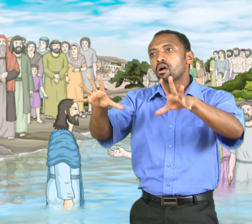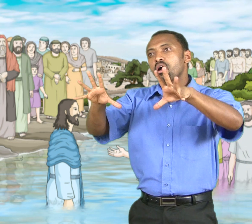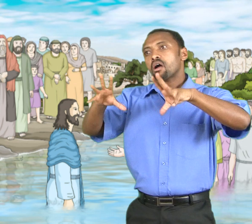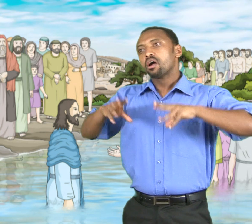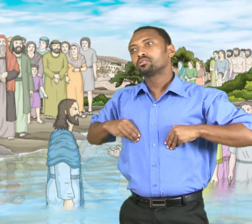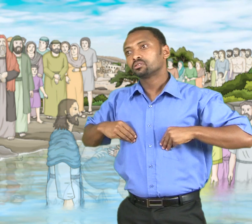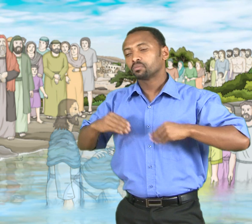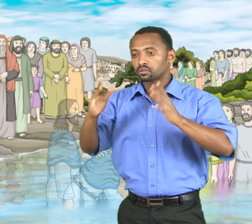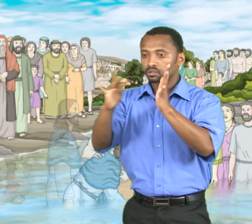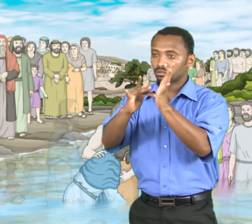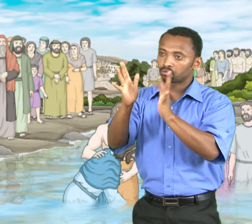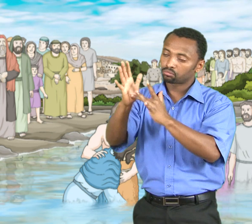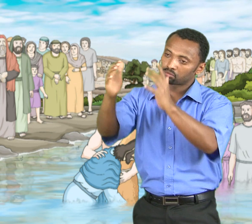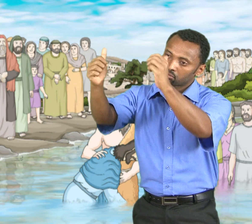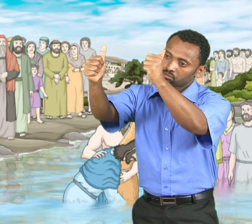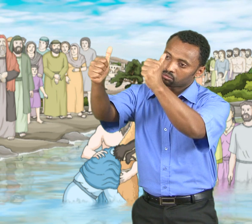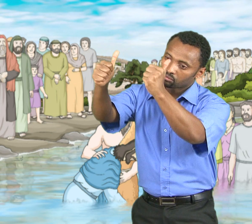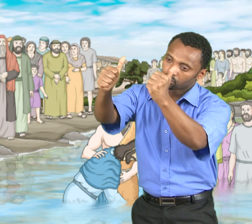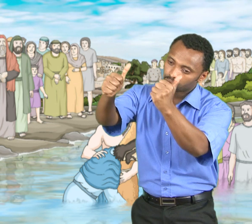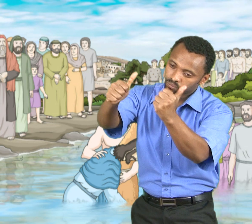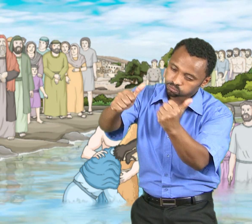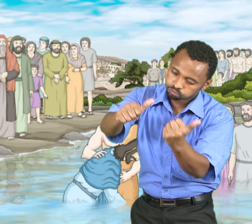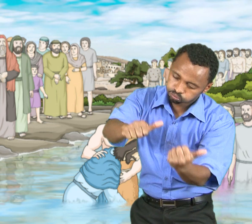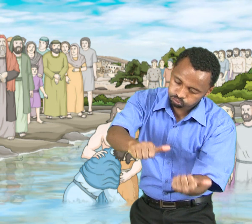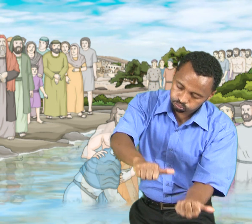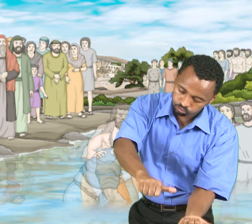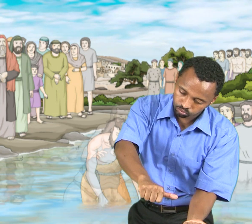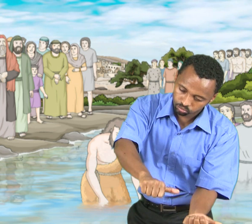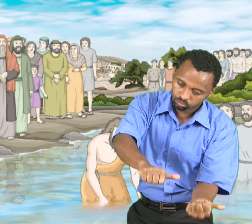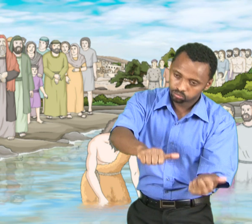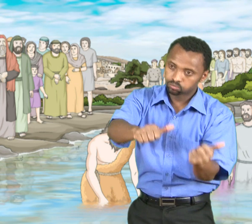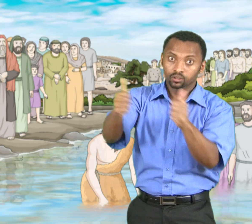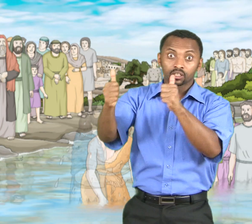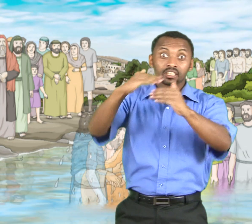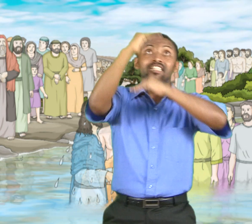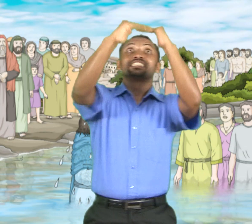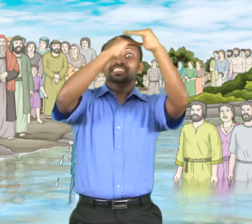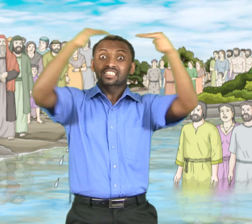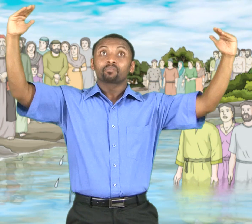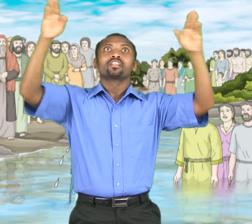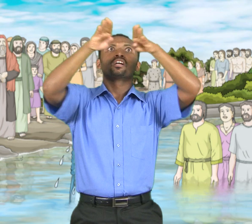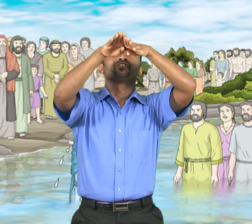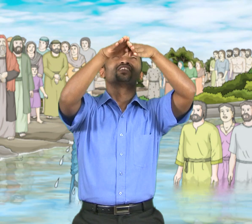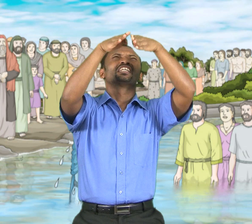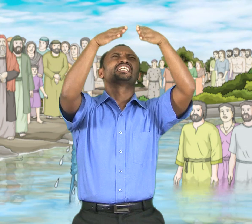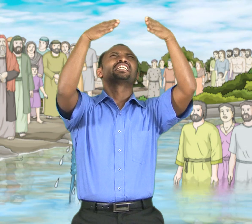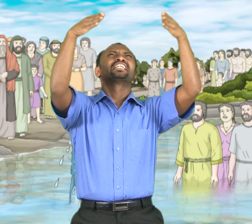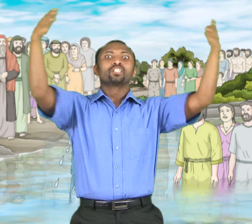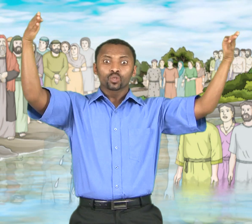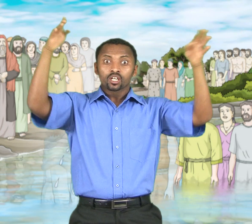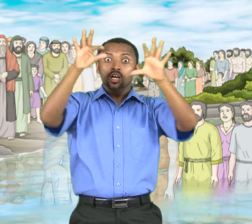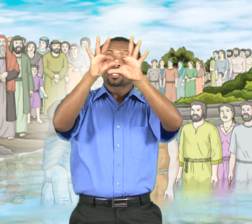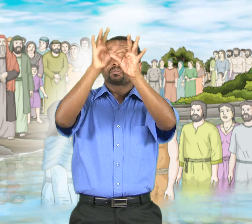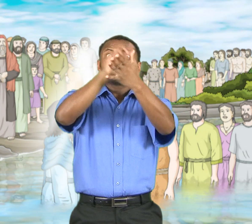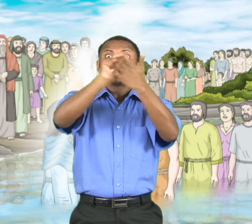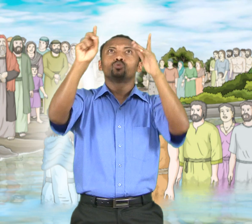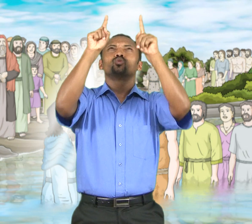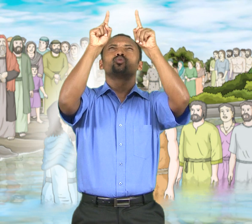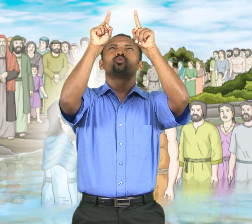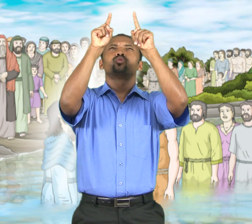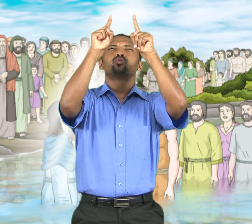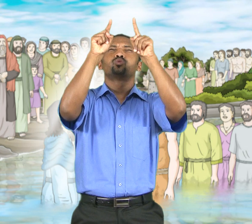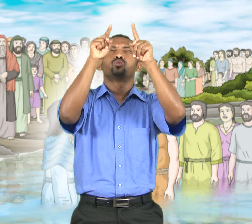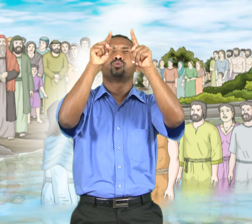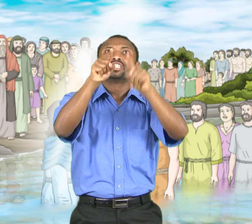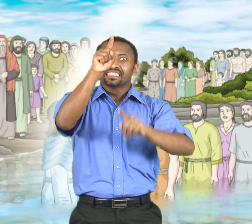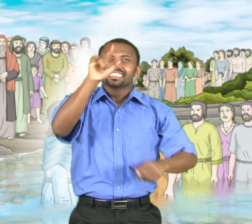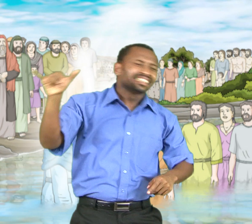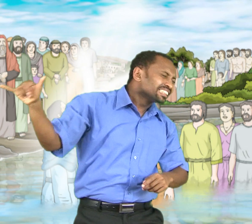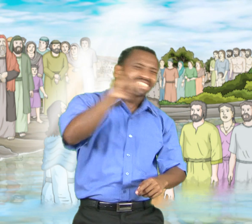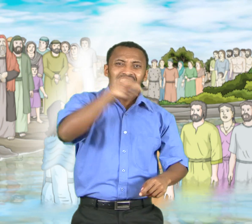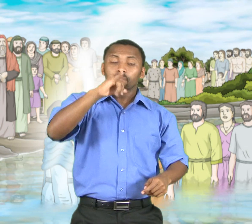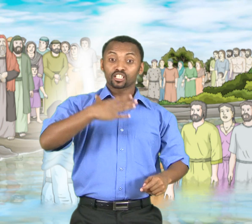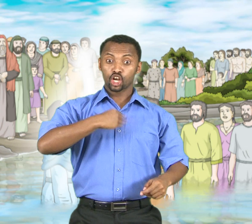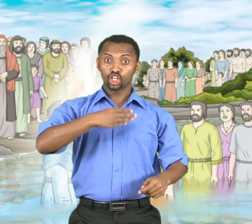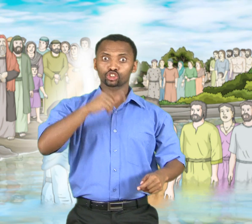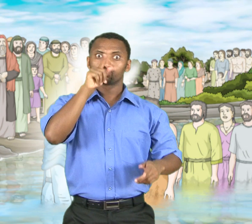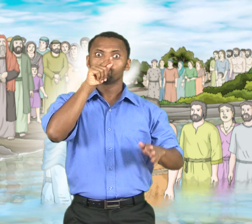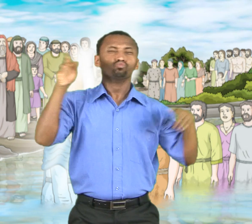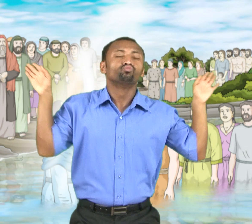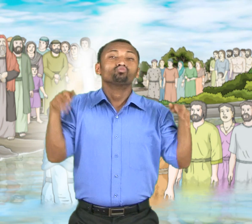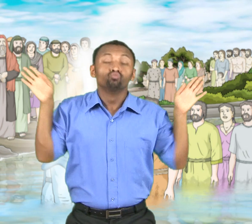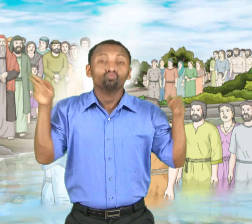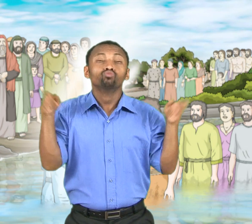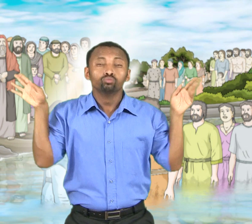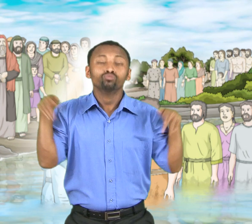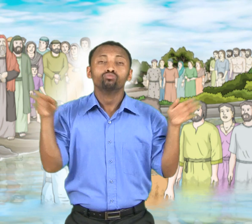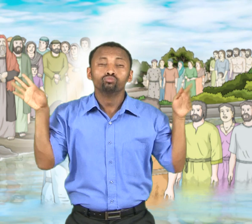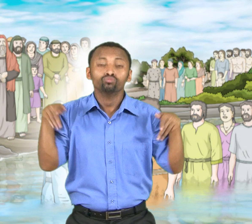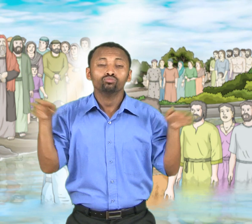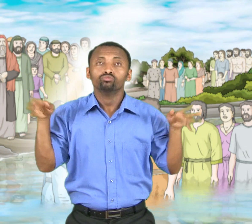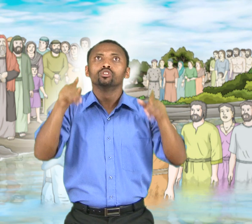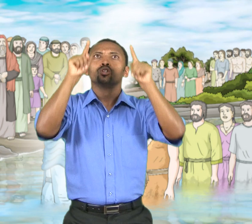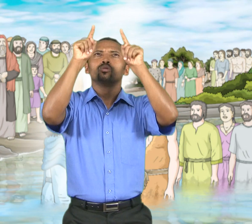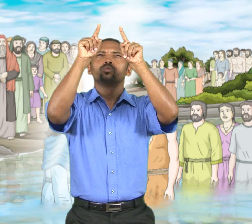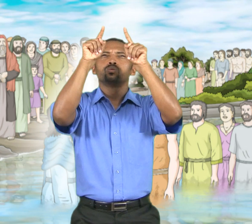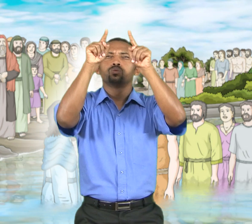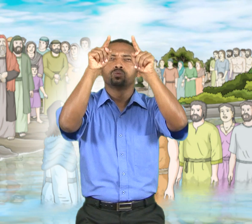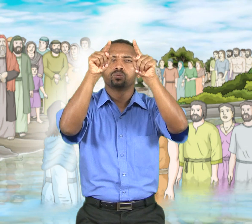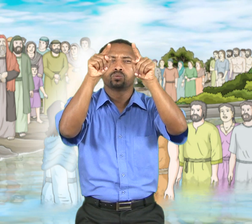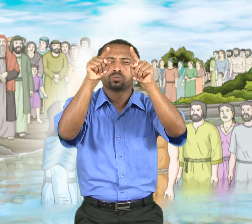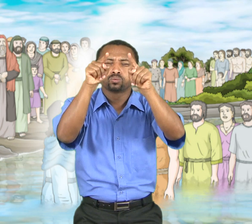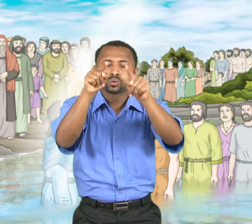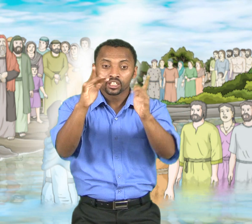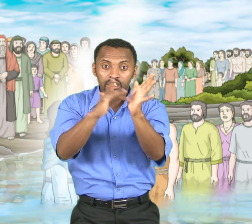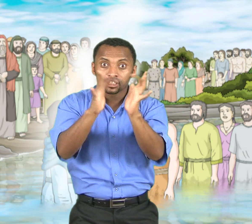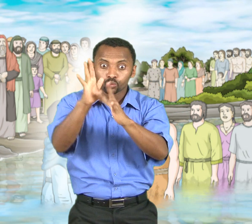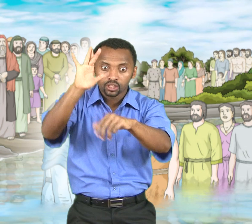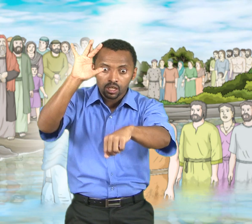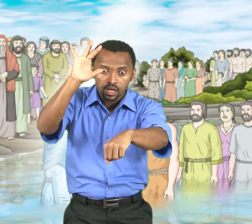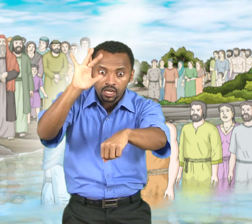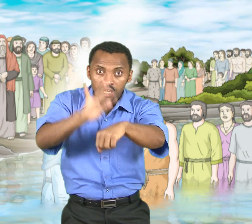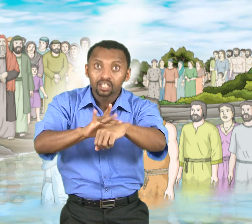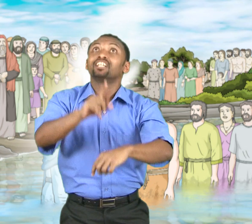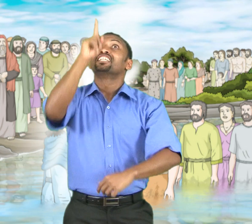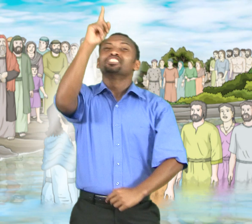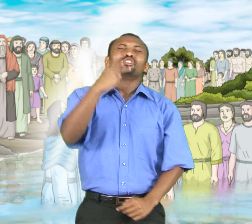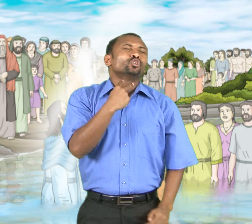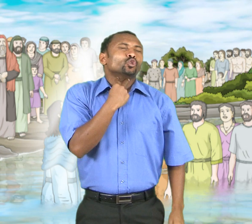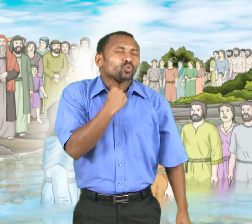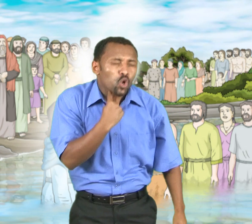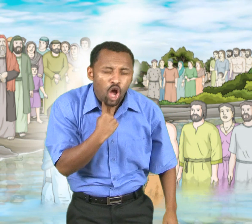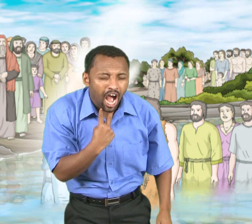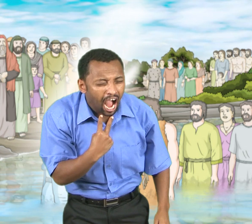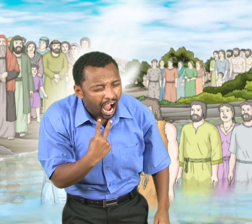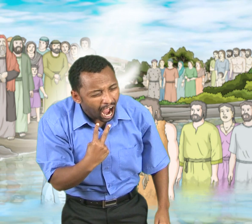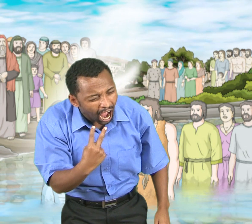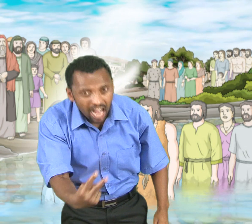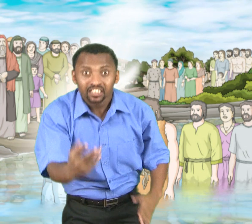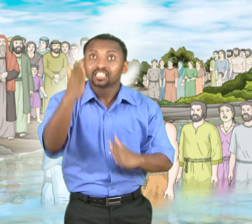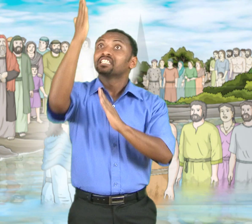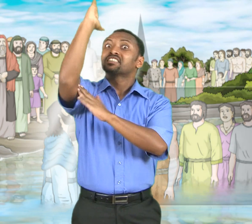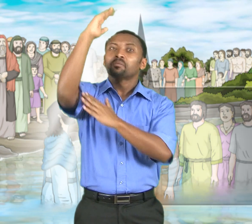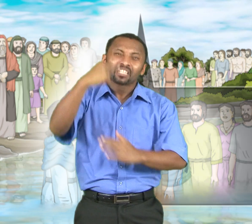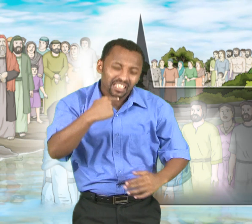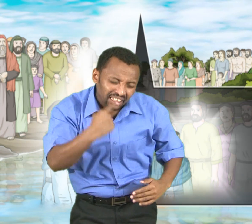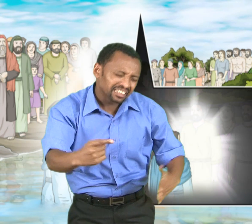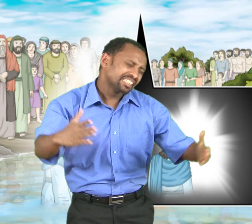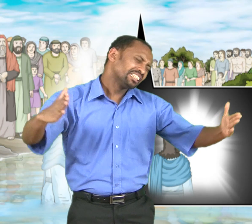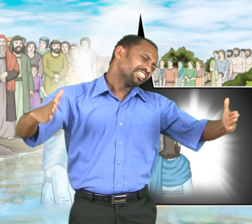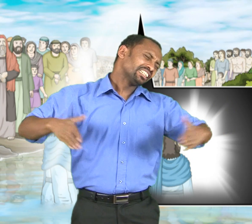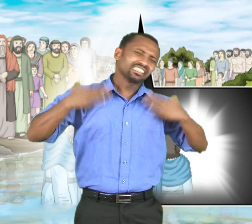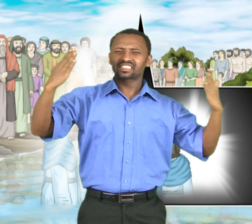Suddenly the heavens were opened, and He saw the Spirit of God descending like a dove and resting on Him.